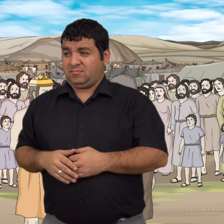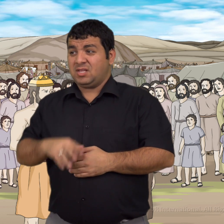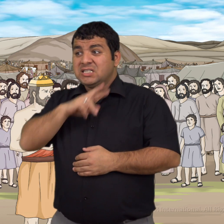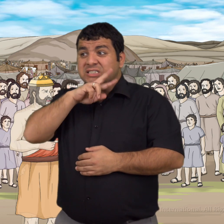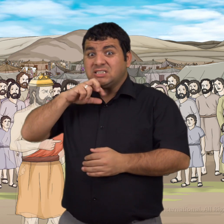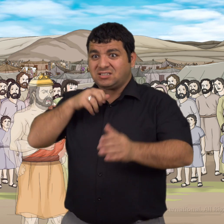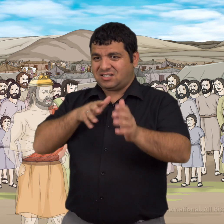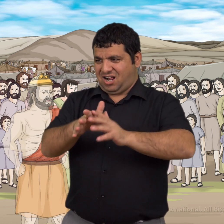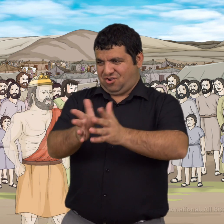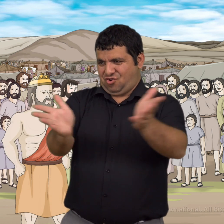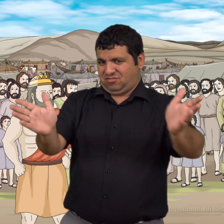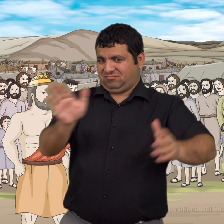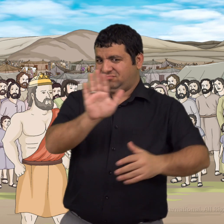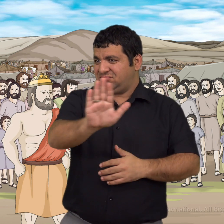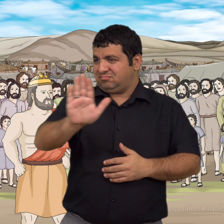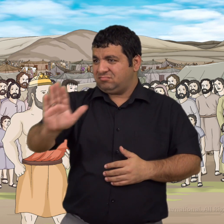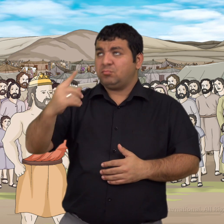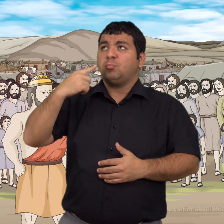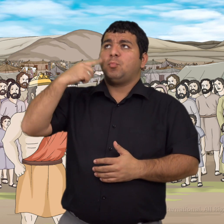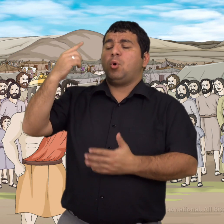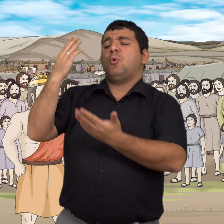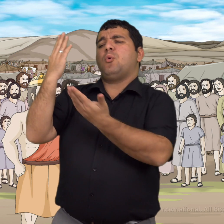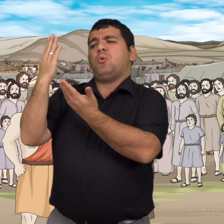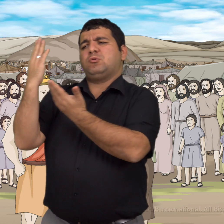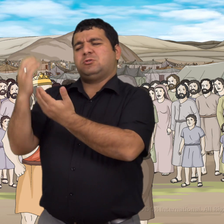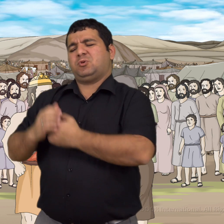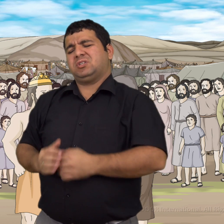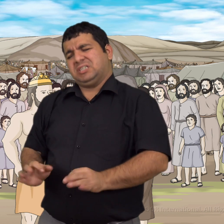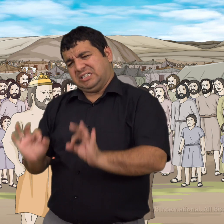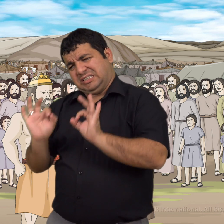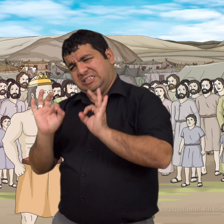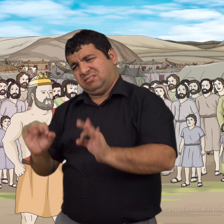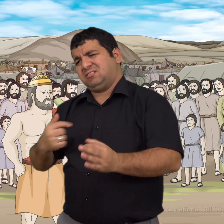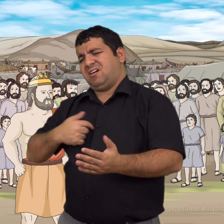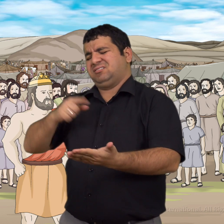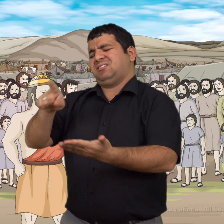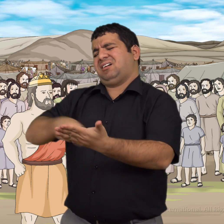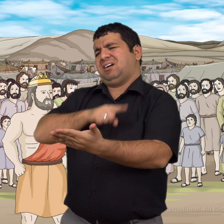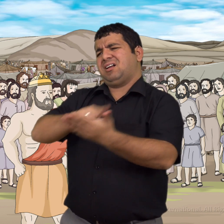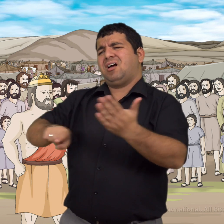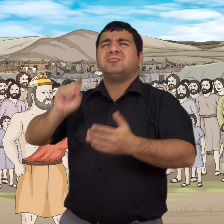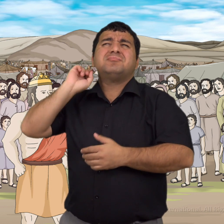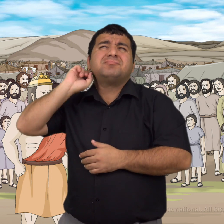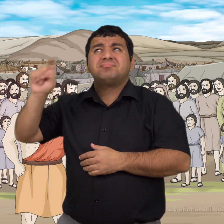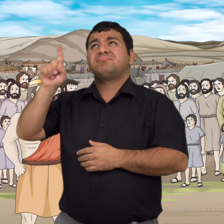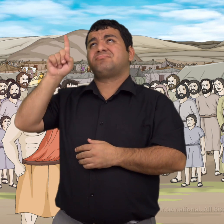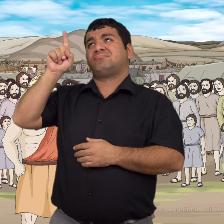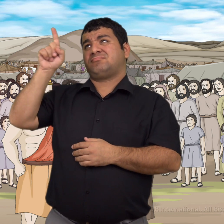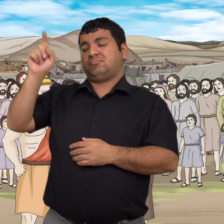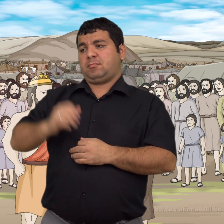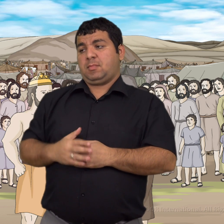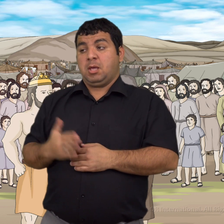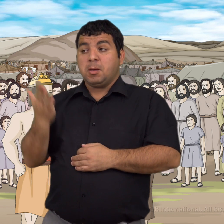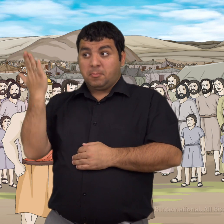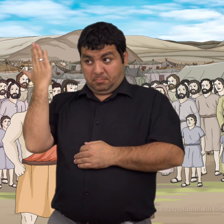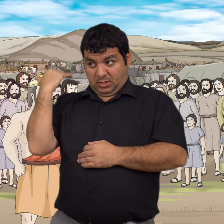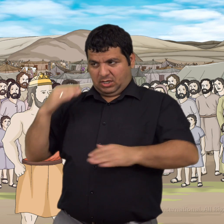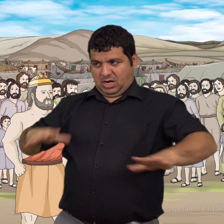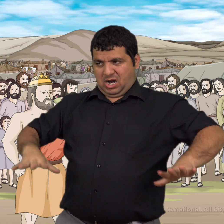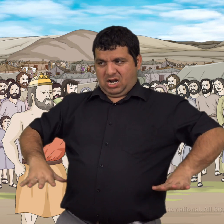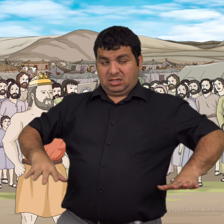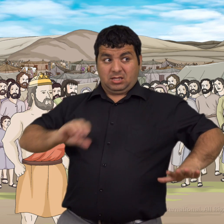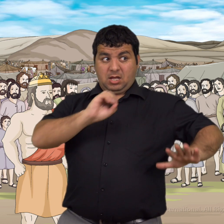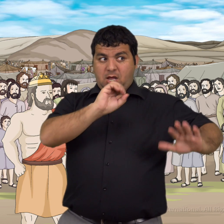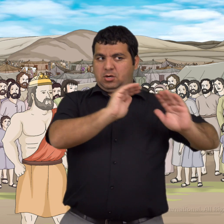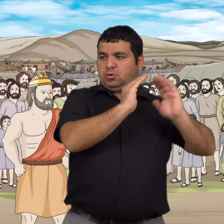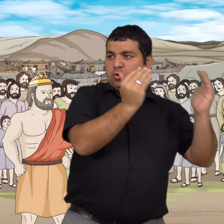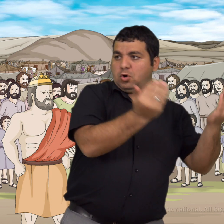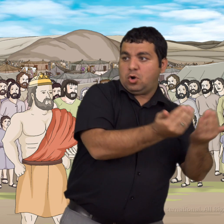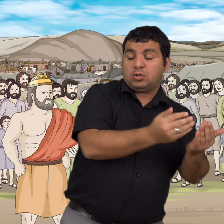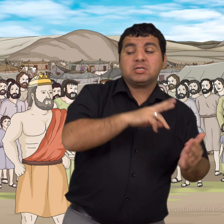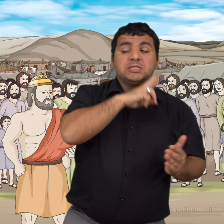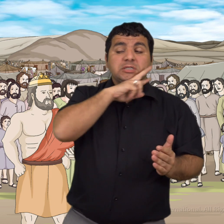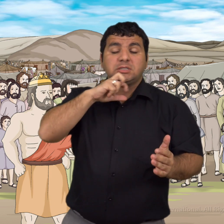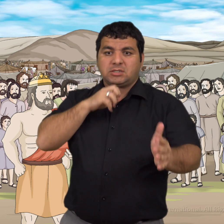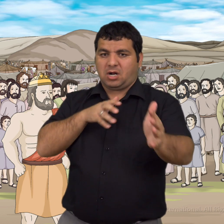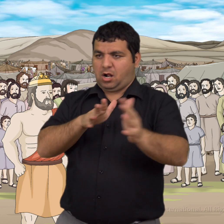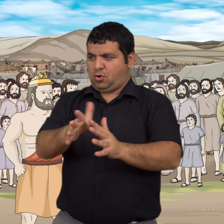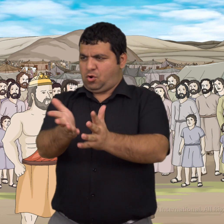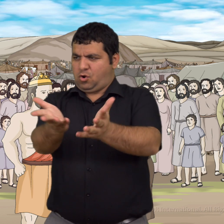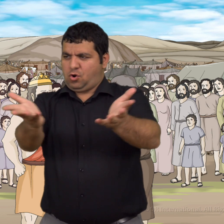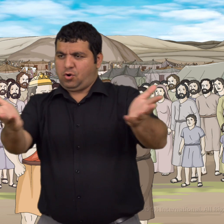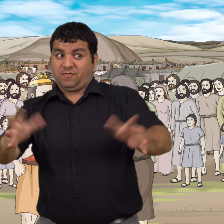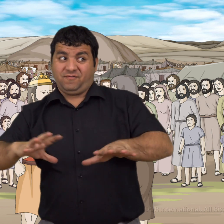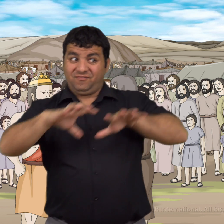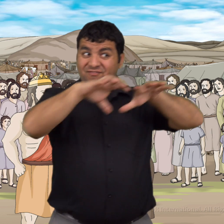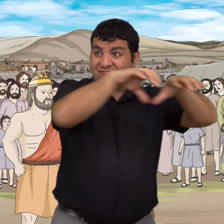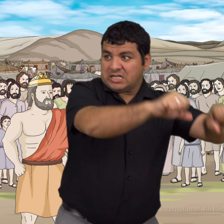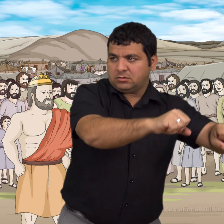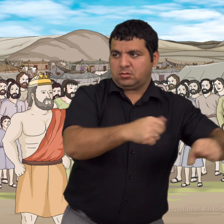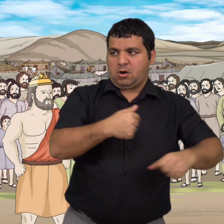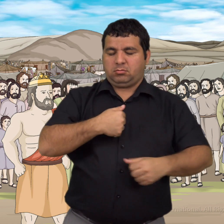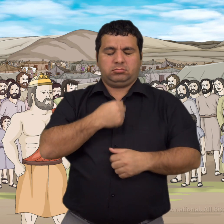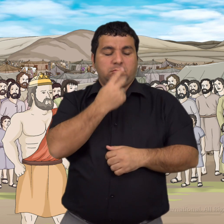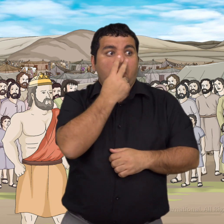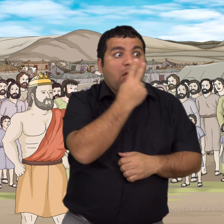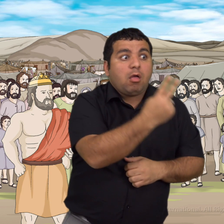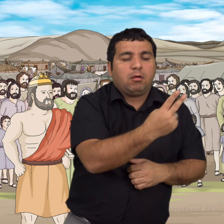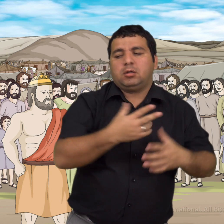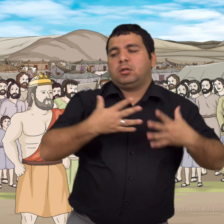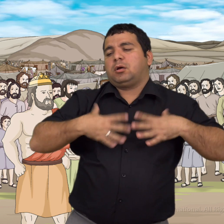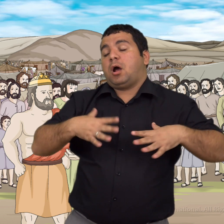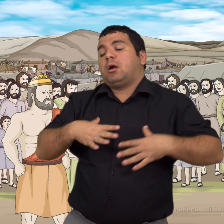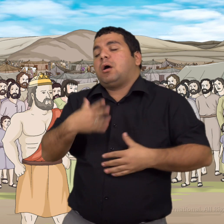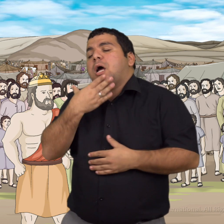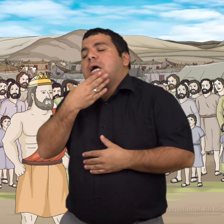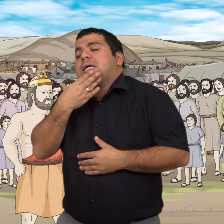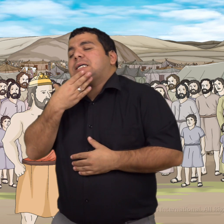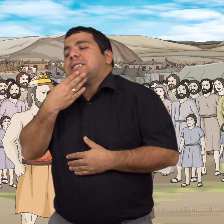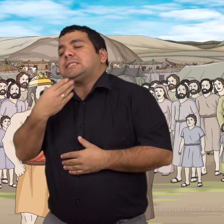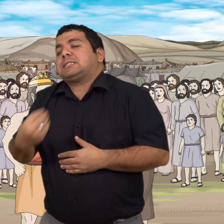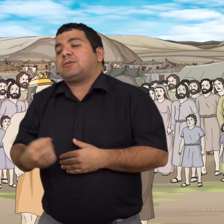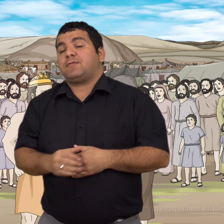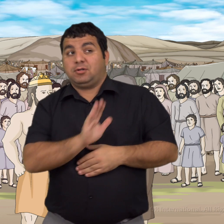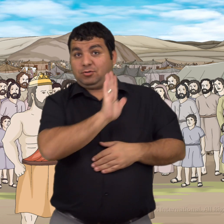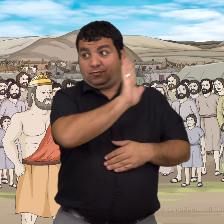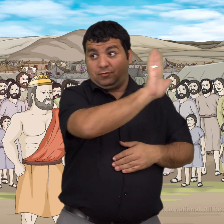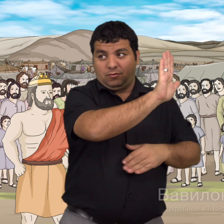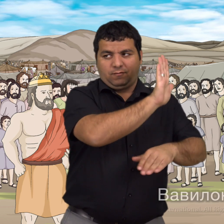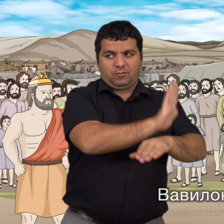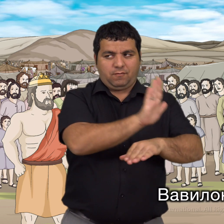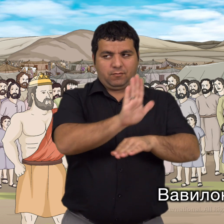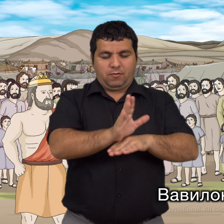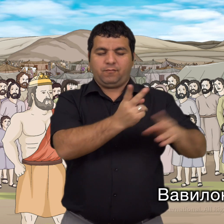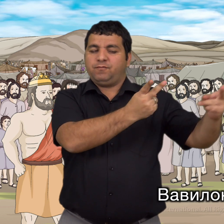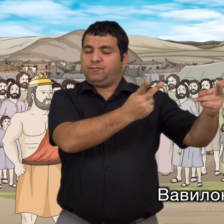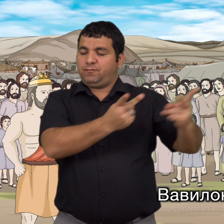do not hide it from me.” “It is true,” Achan replied, “I have sinned against the LORD, the God of Israel.